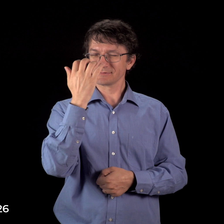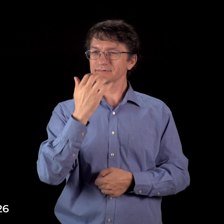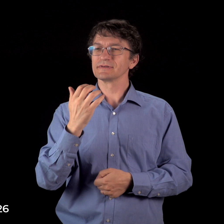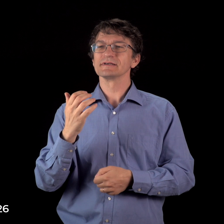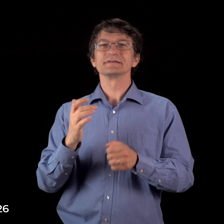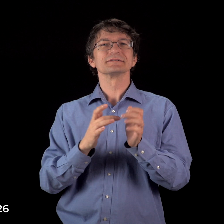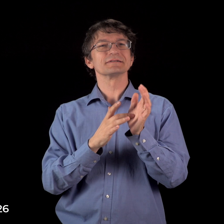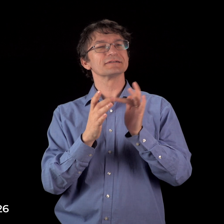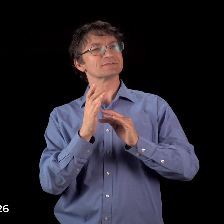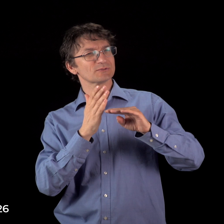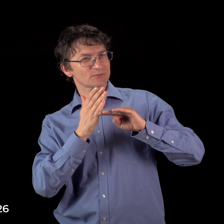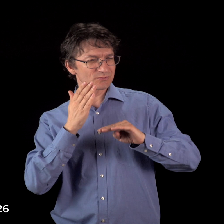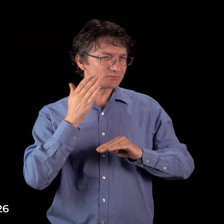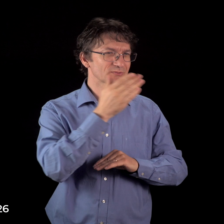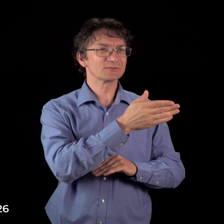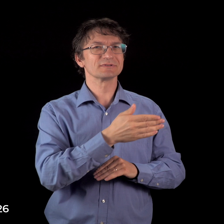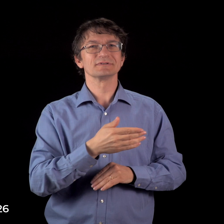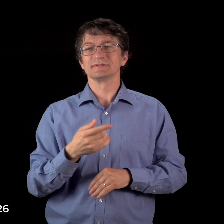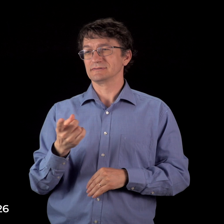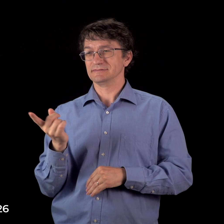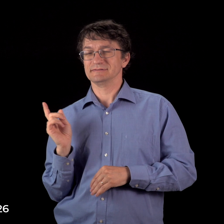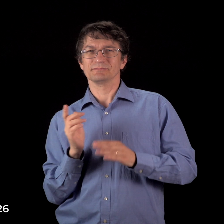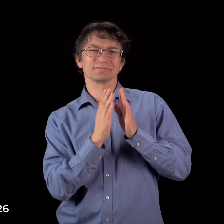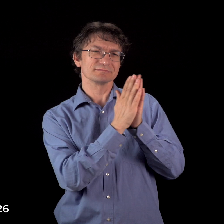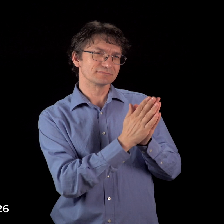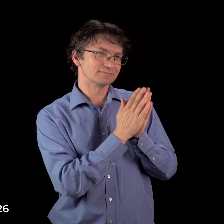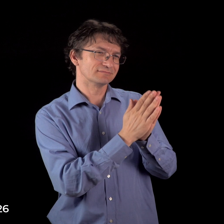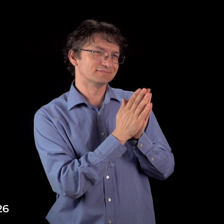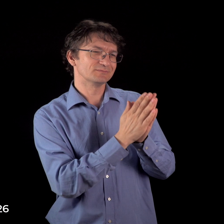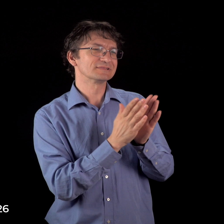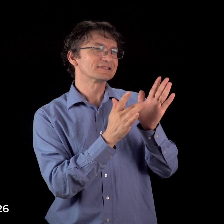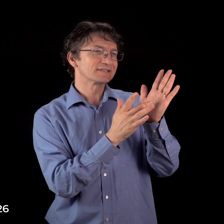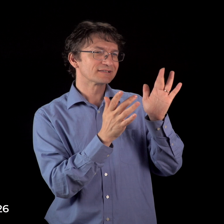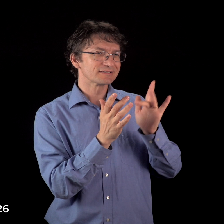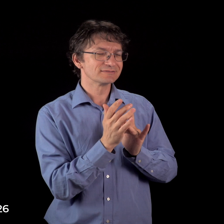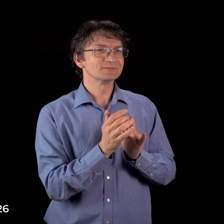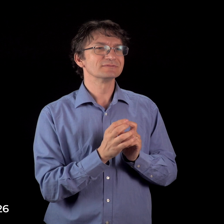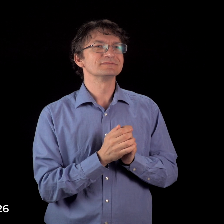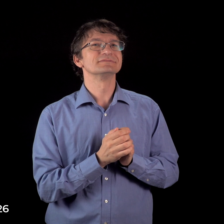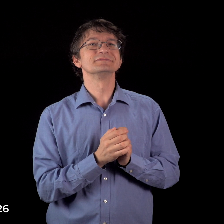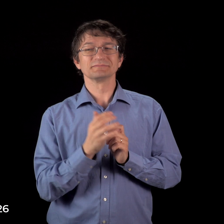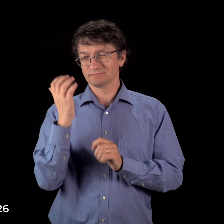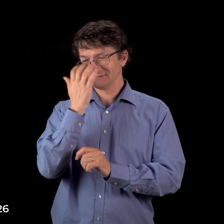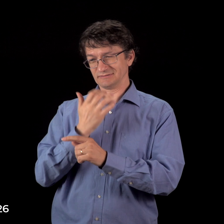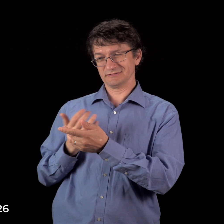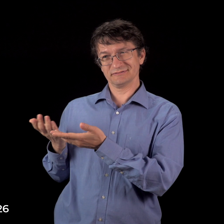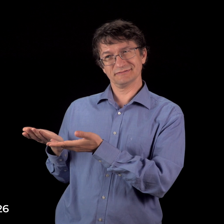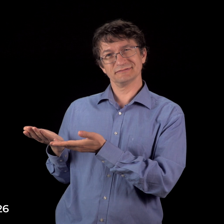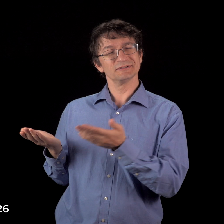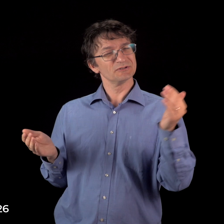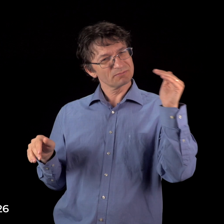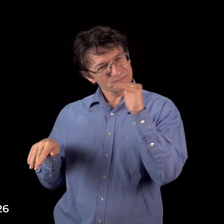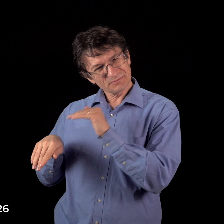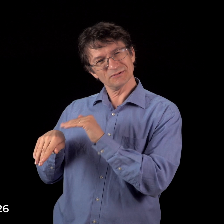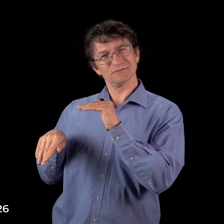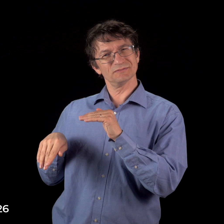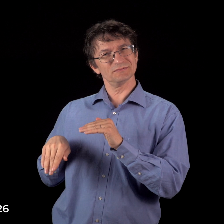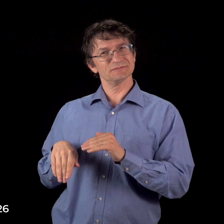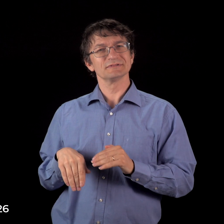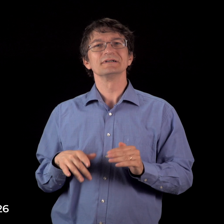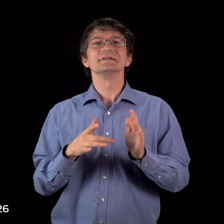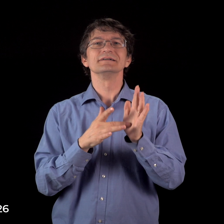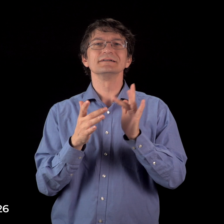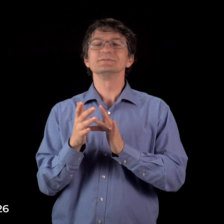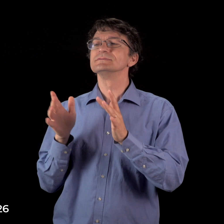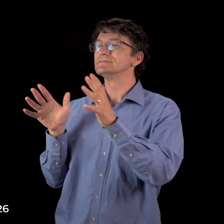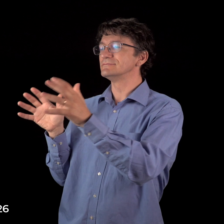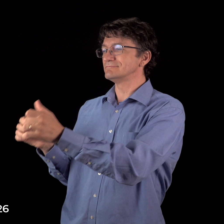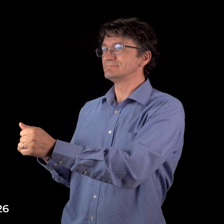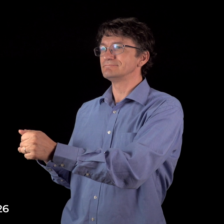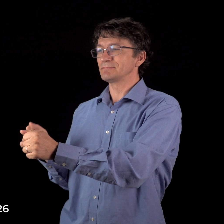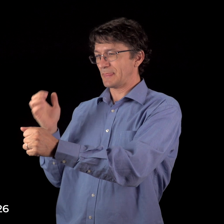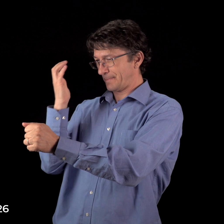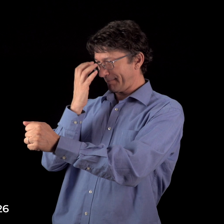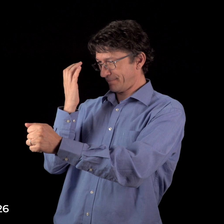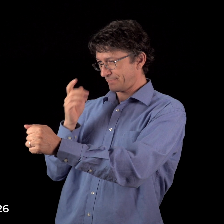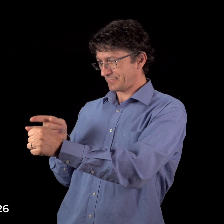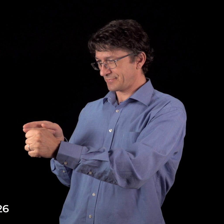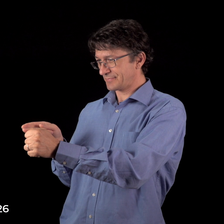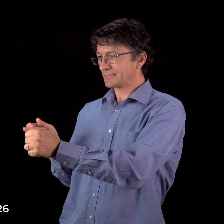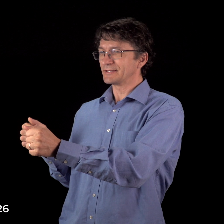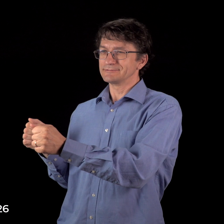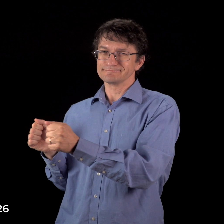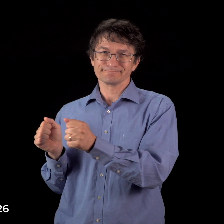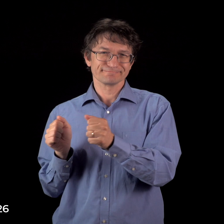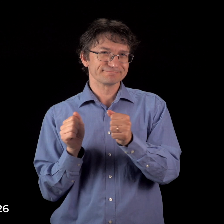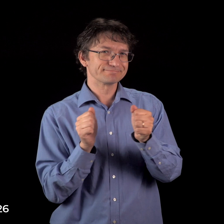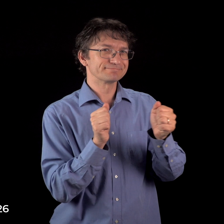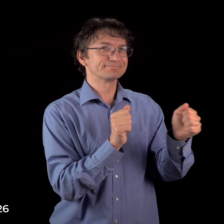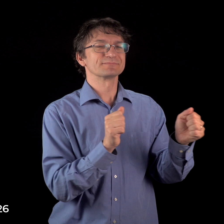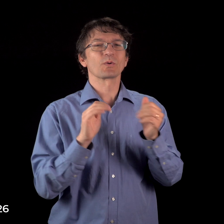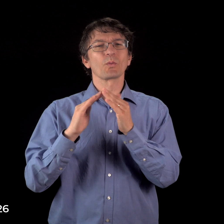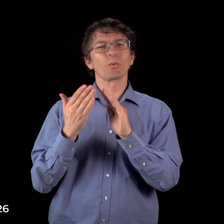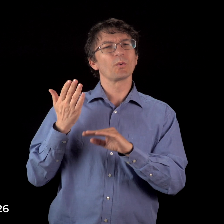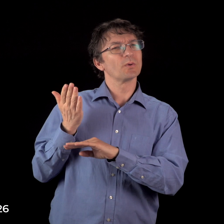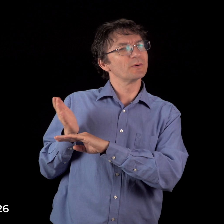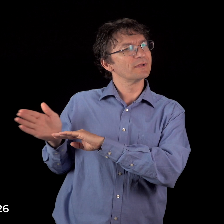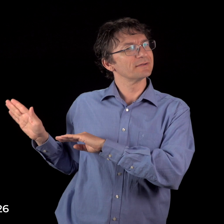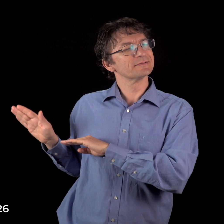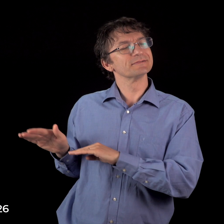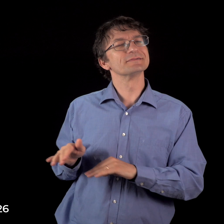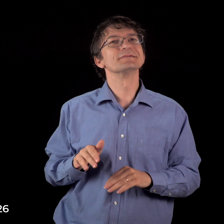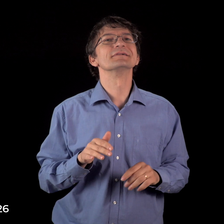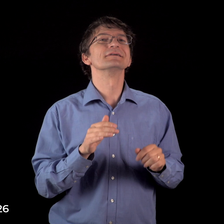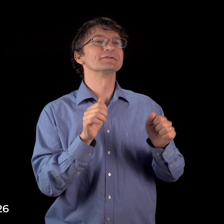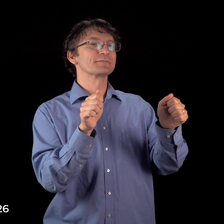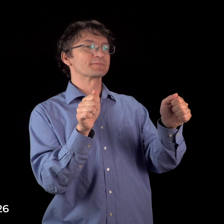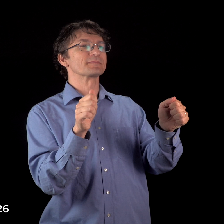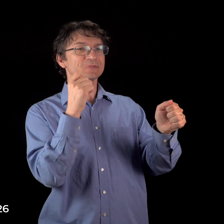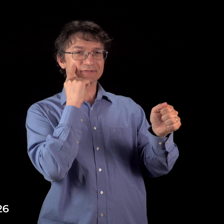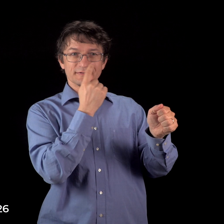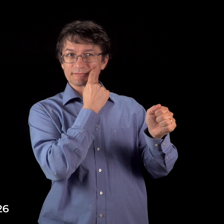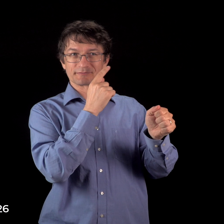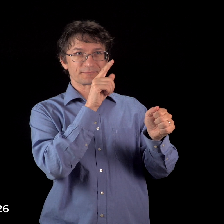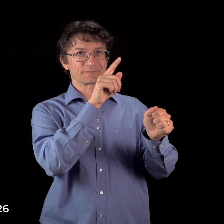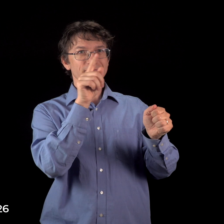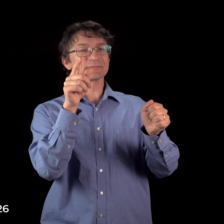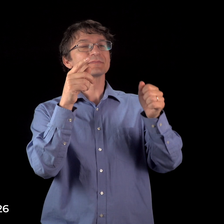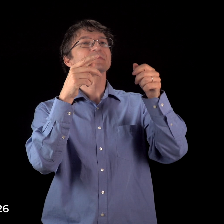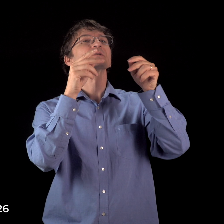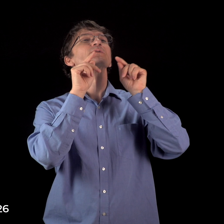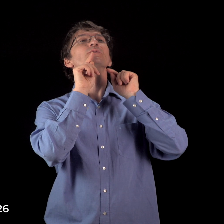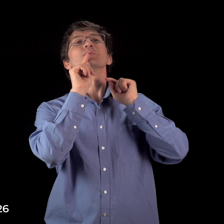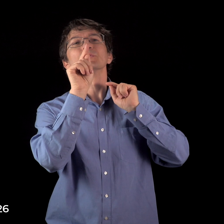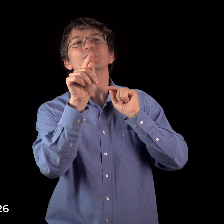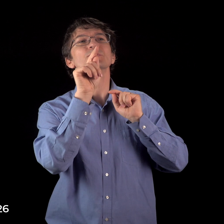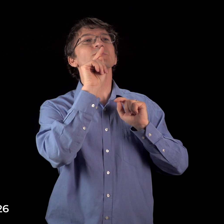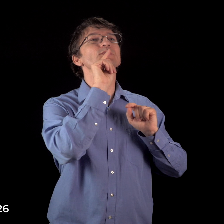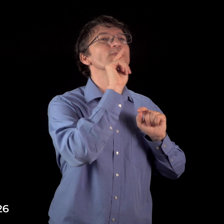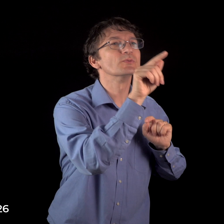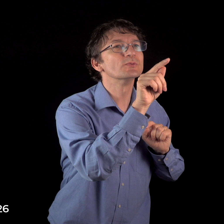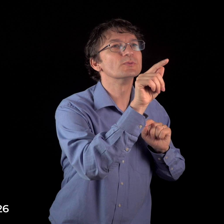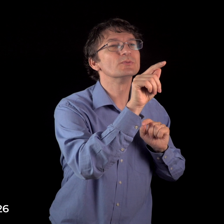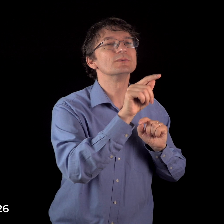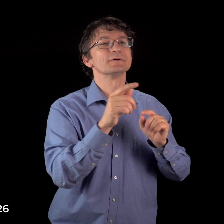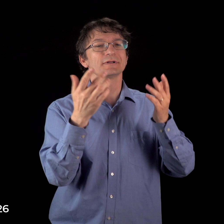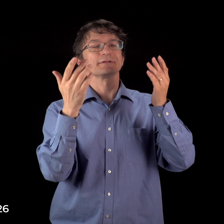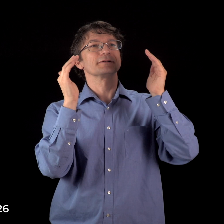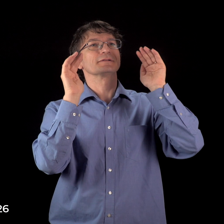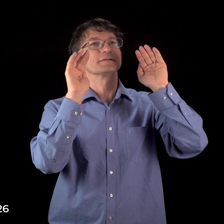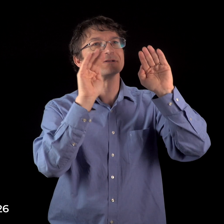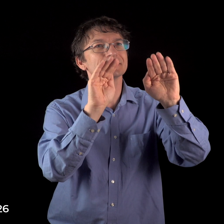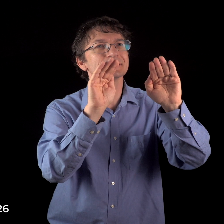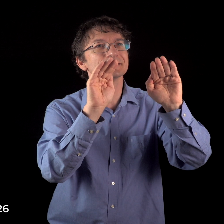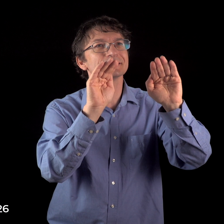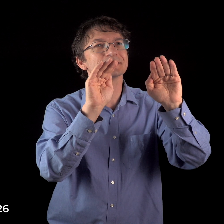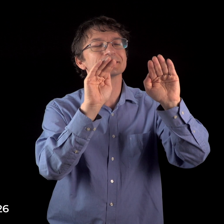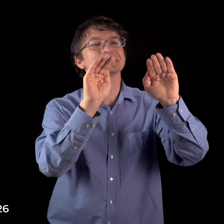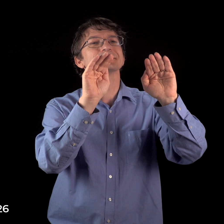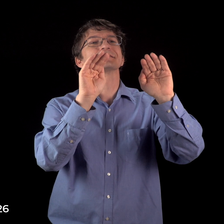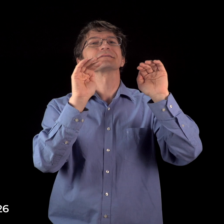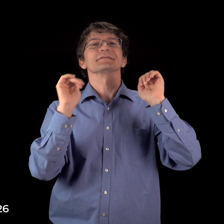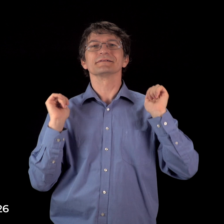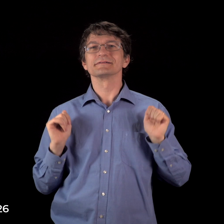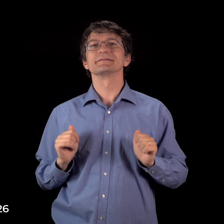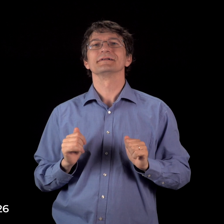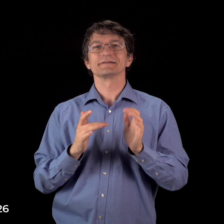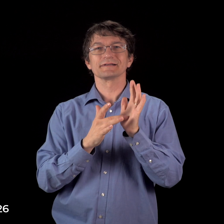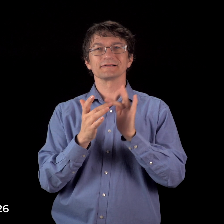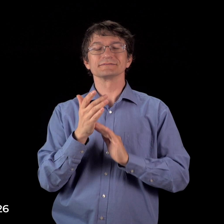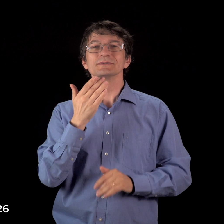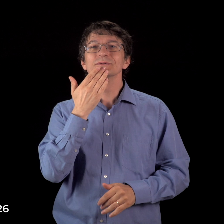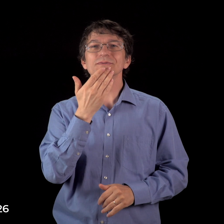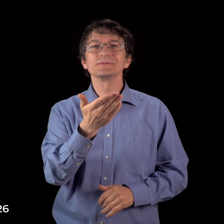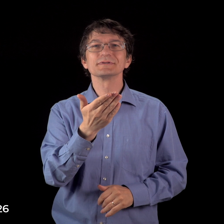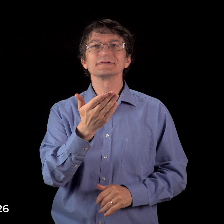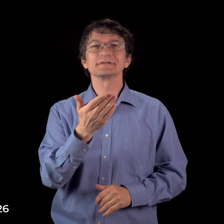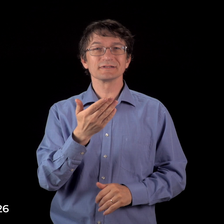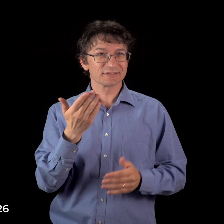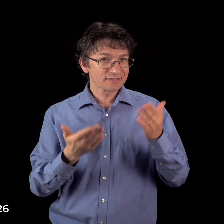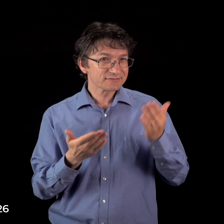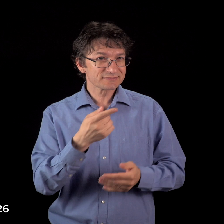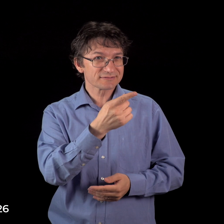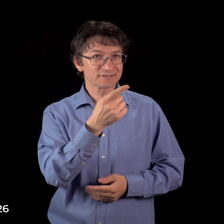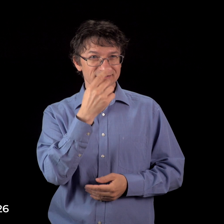So He took the blind man by the hand and led him out of the village. Then He spit on the man’s eyes and placed His hands on him.